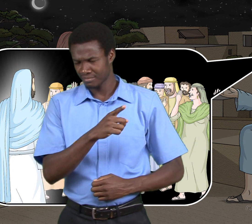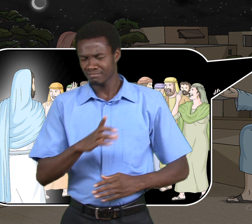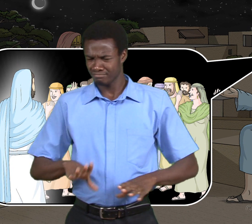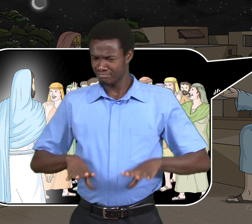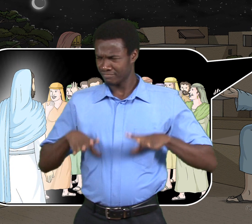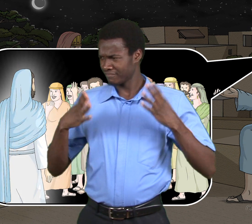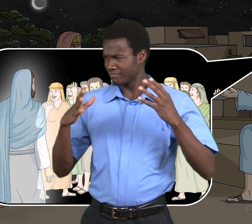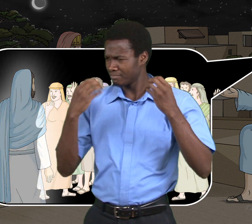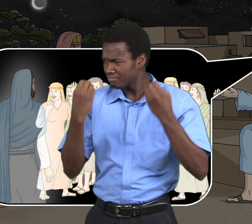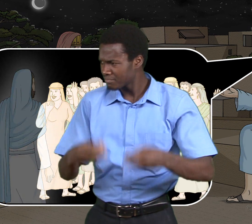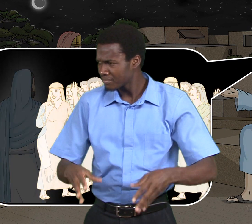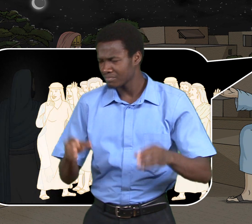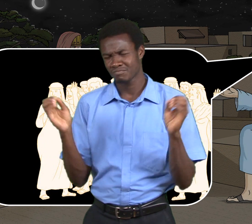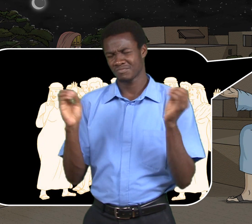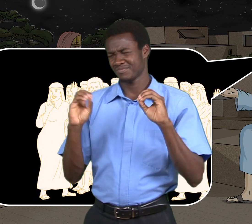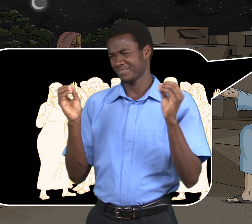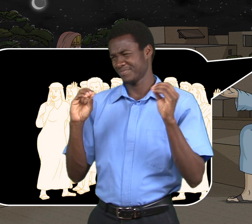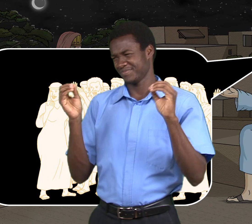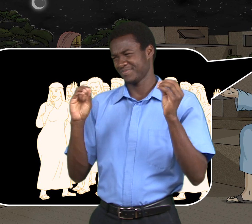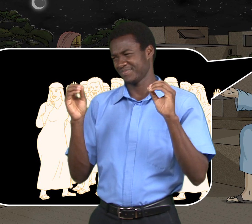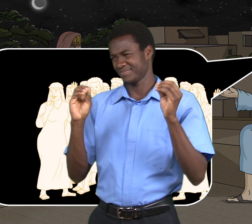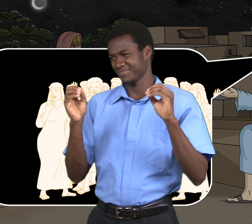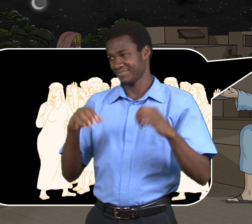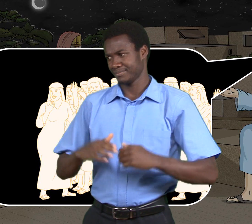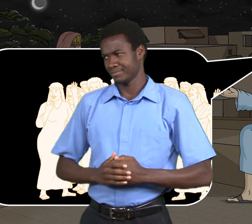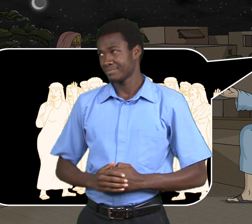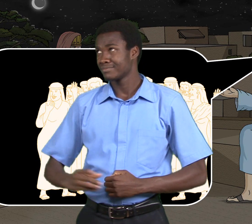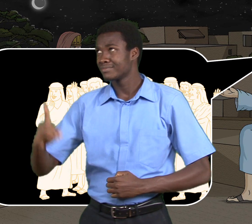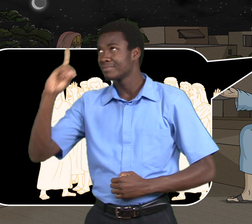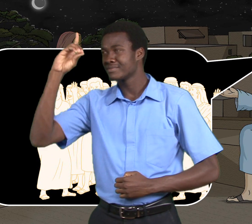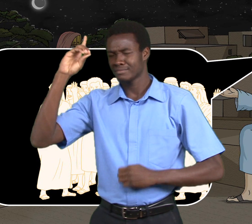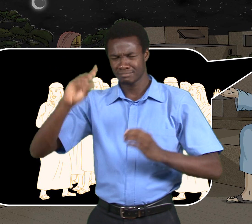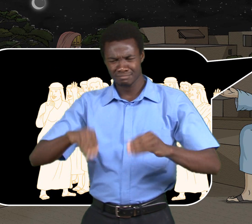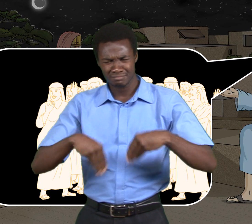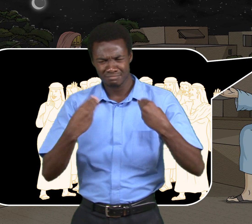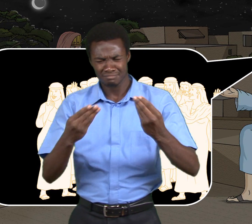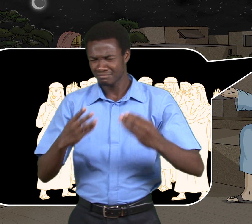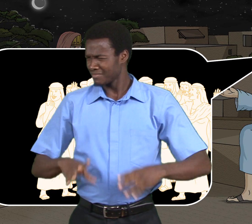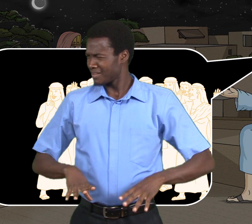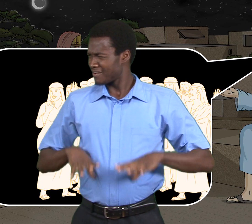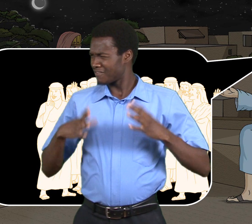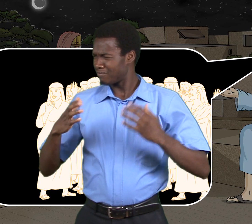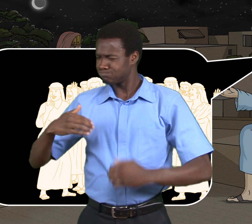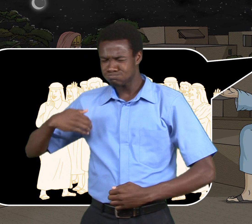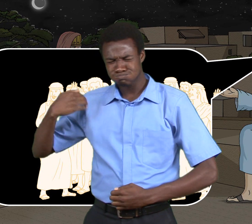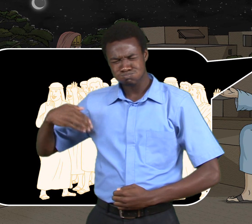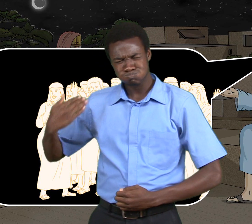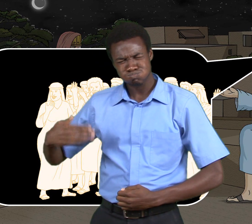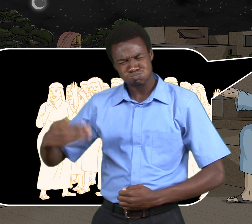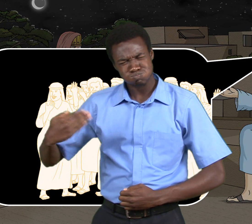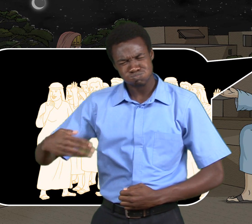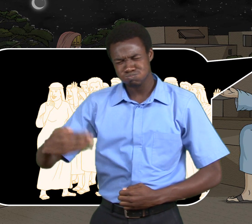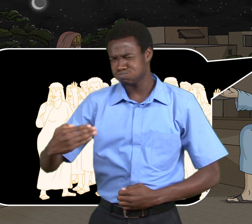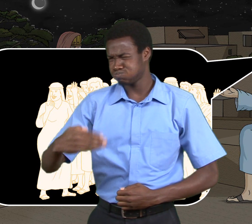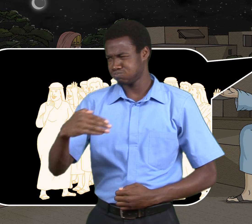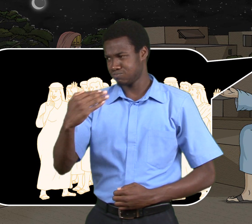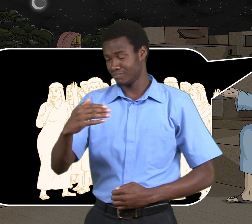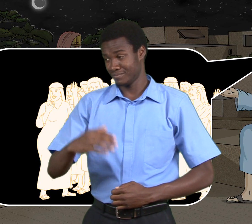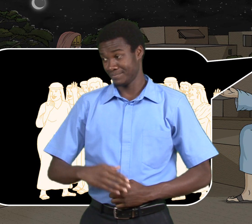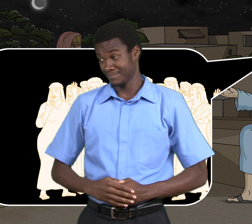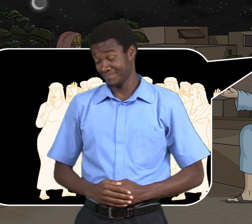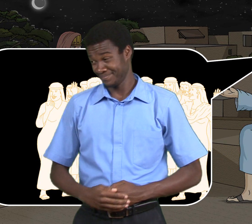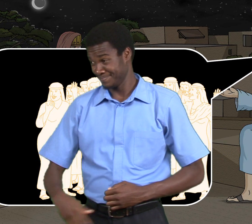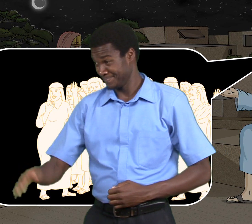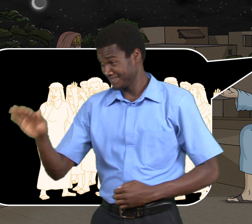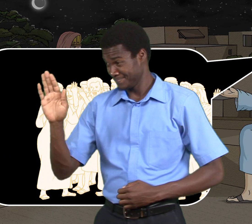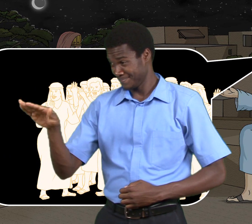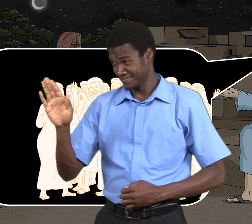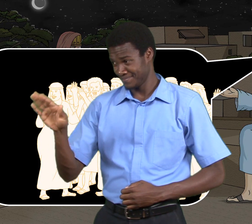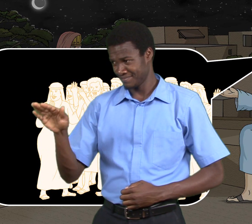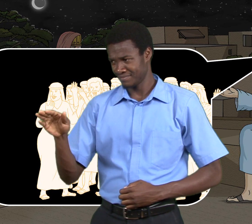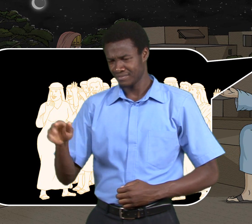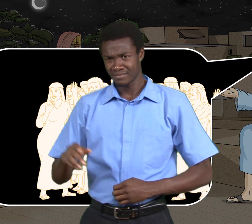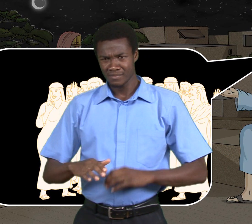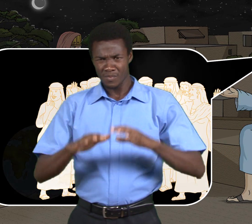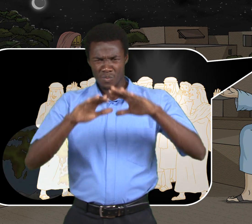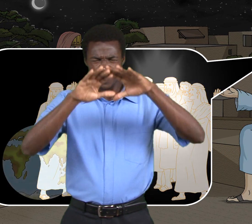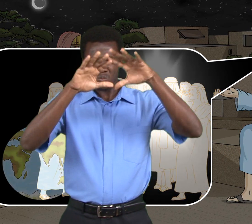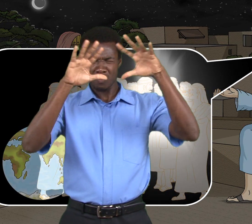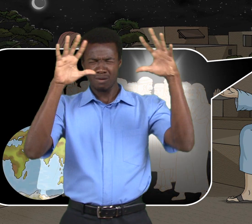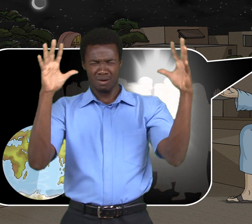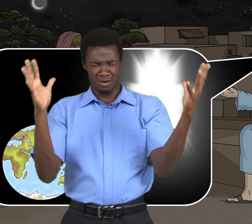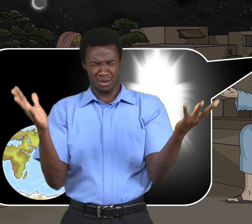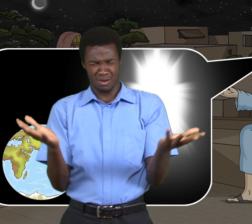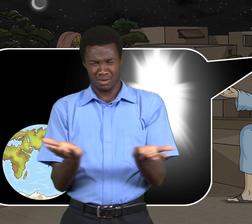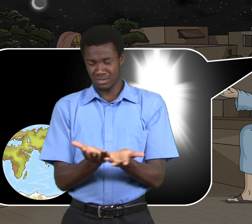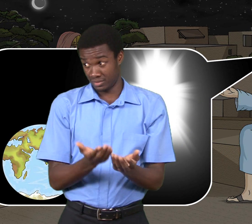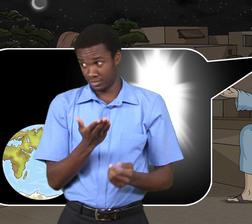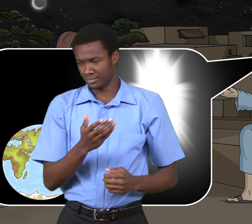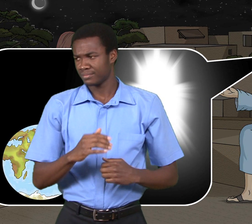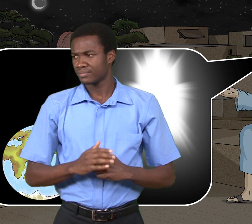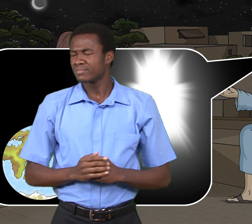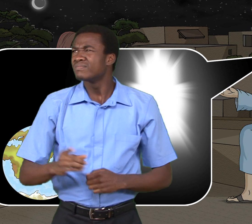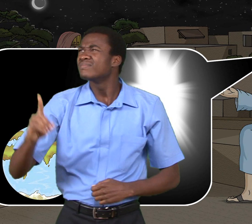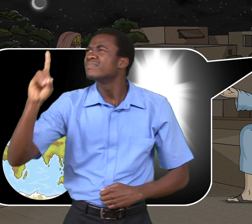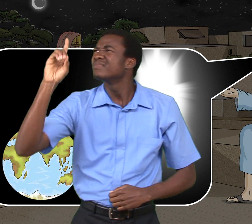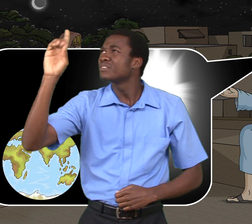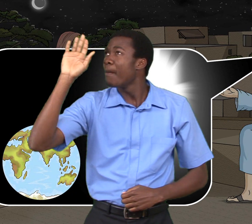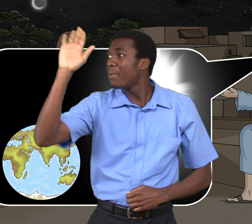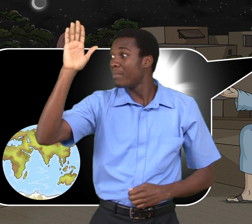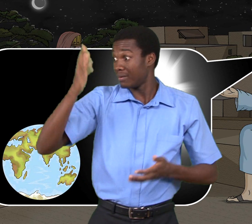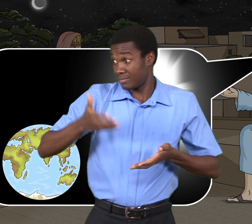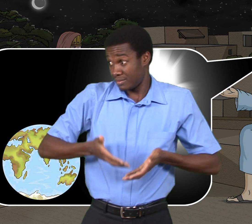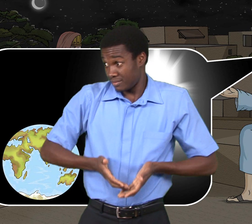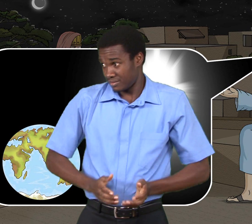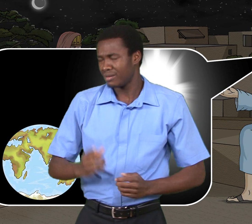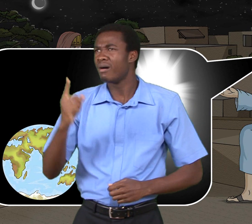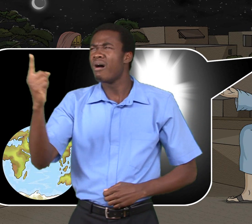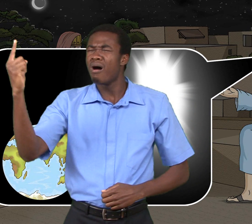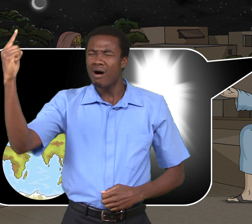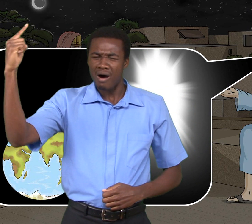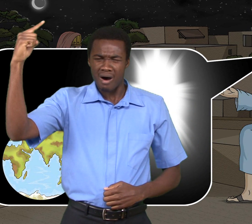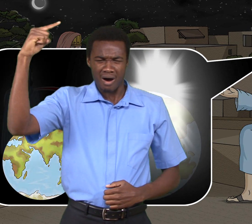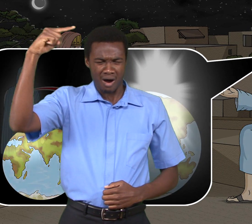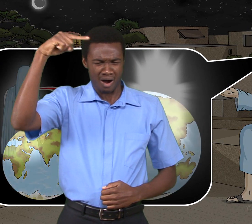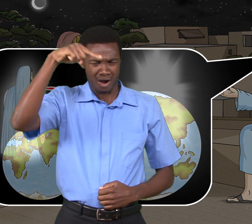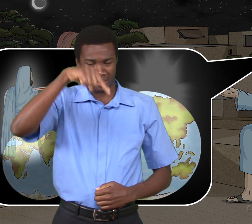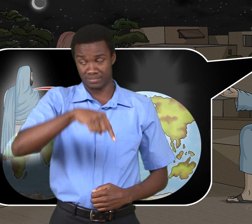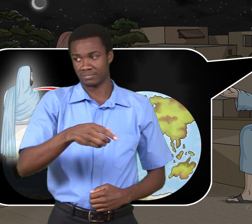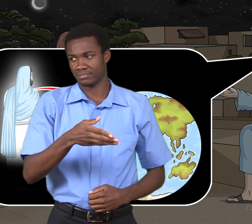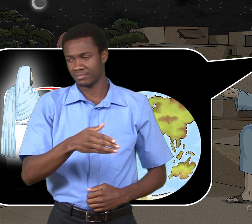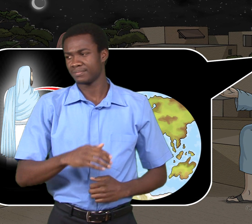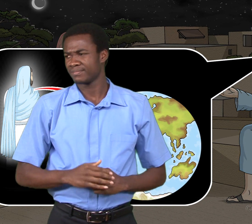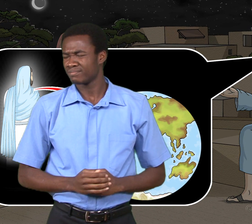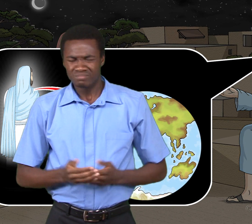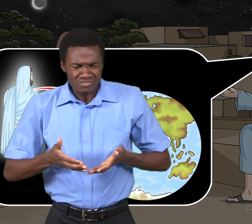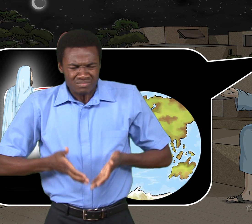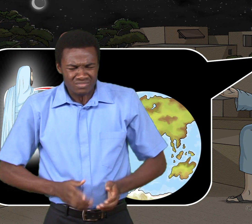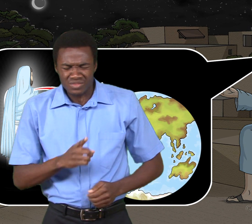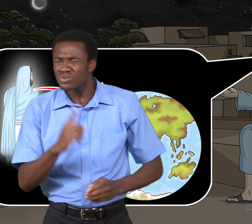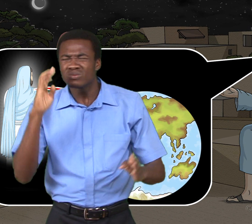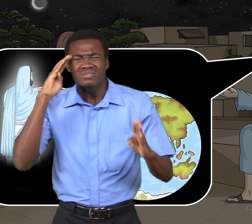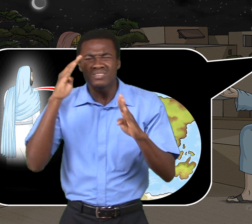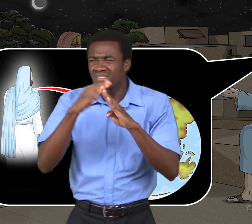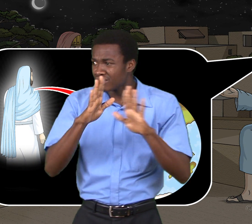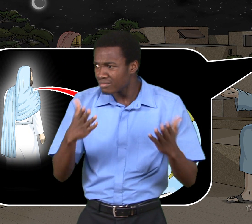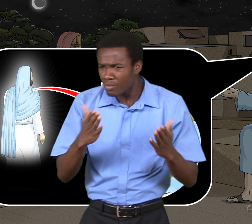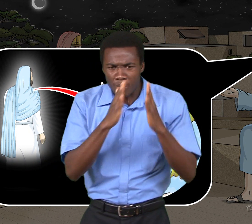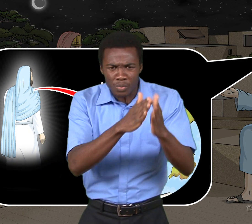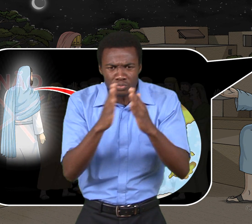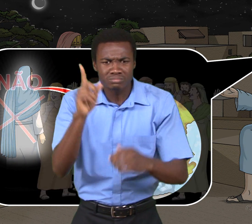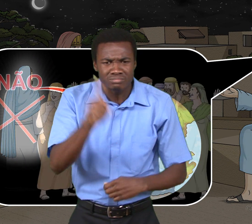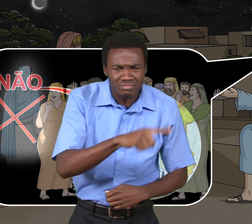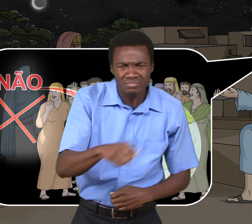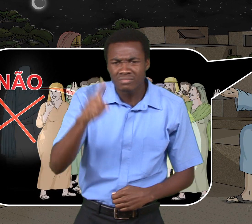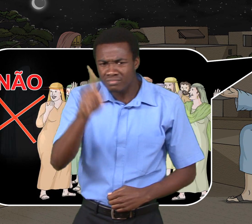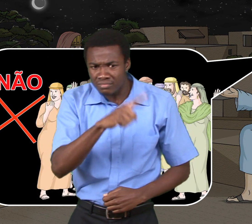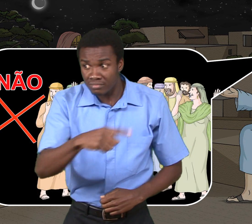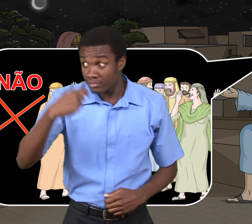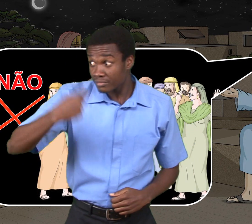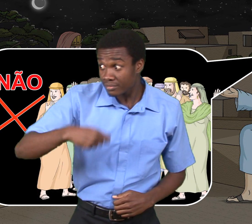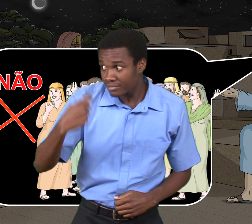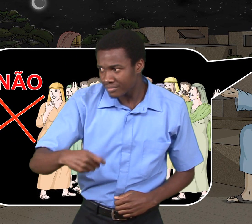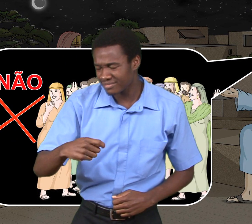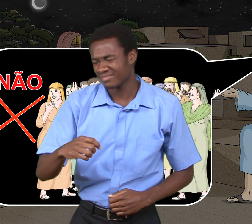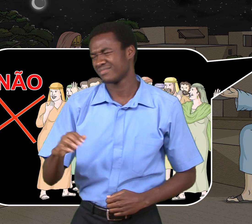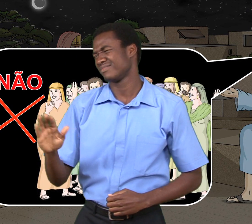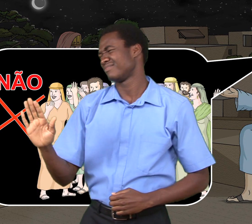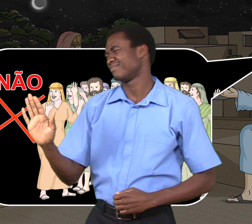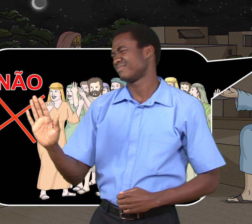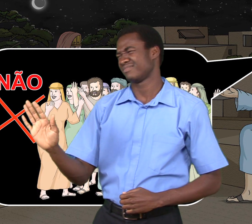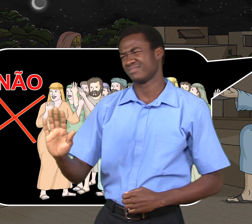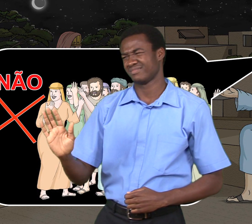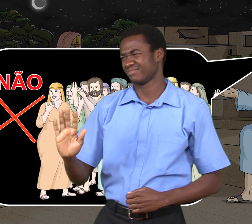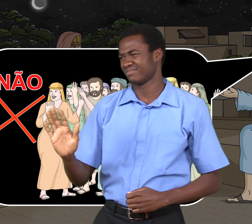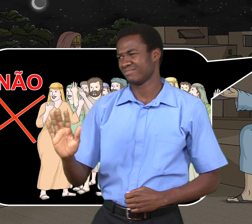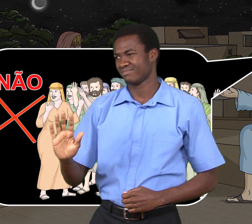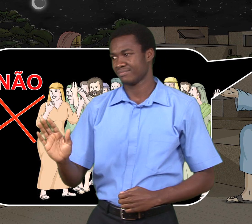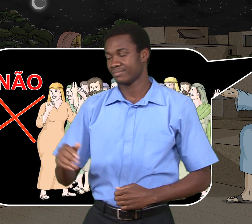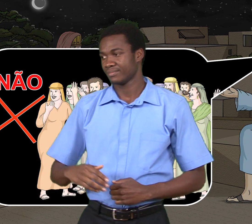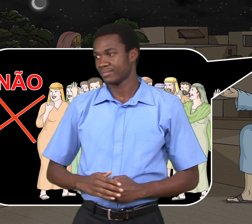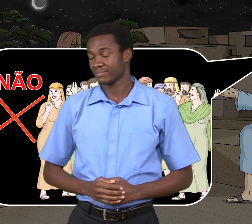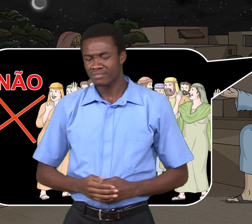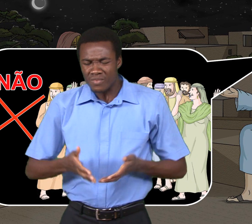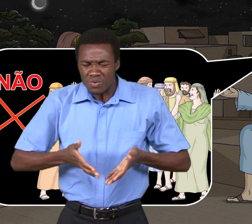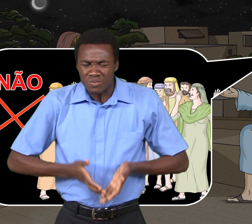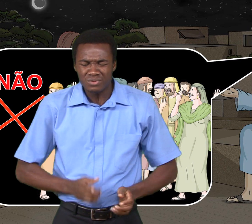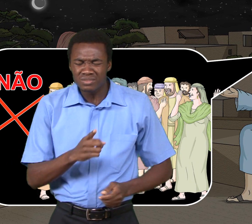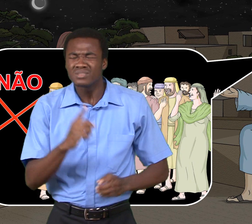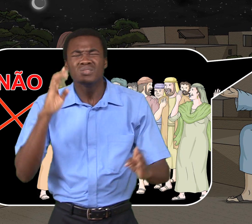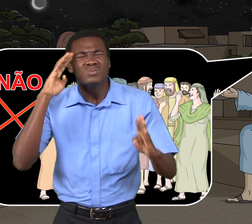For God so loved the world that He gave His one and only Son, that everyone who believes in Him shall not perish but have eternal life.